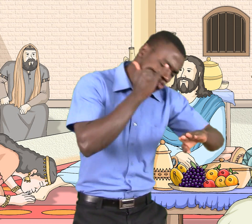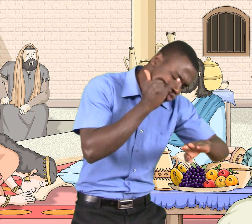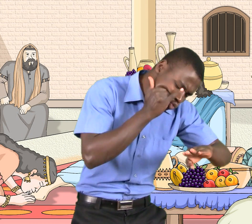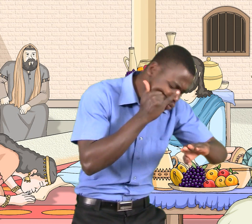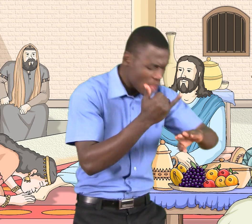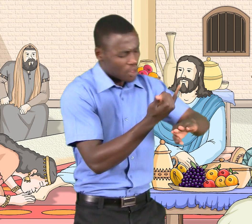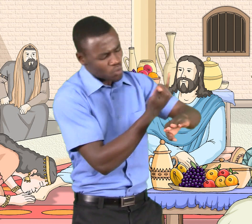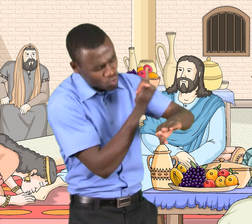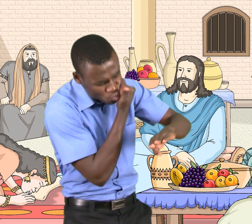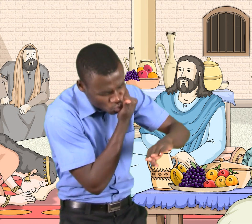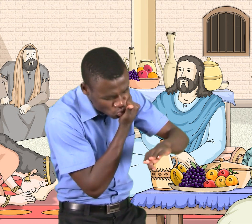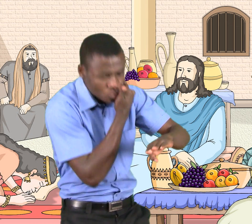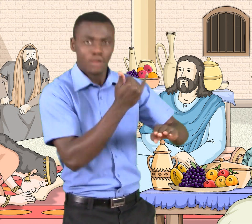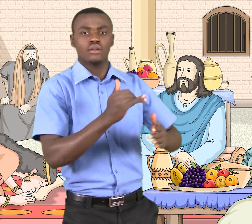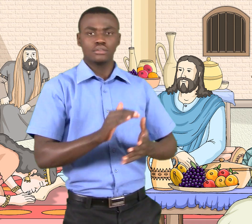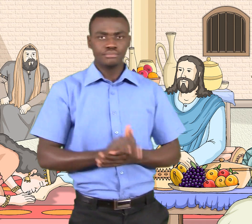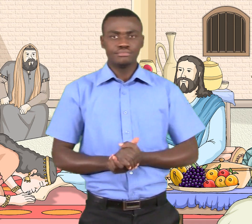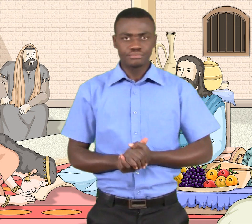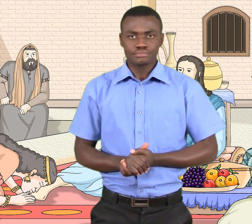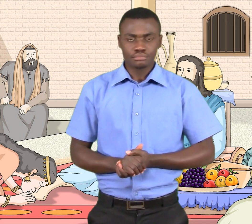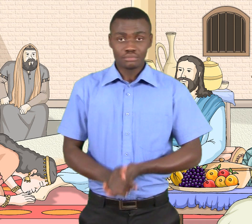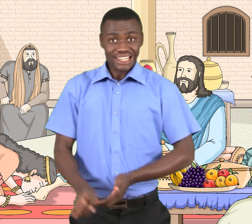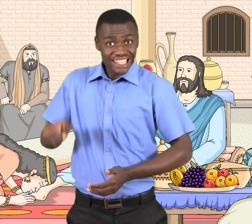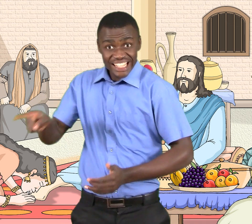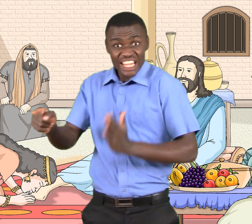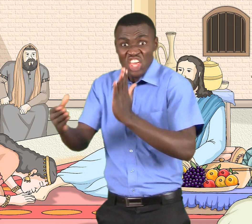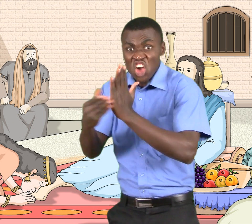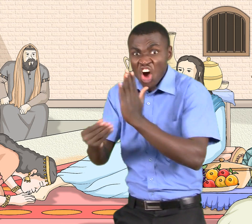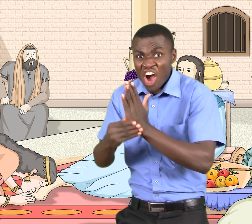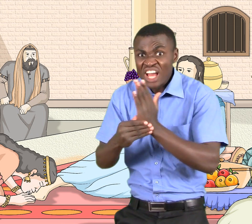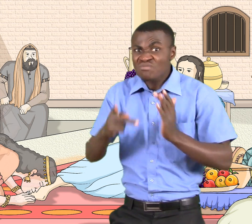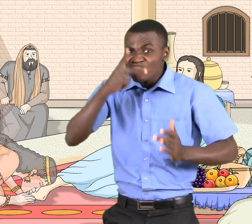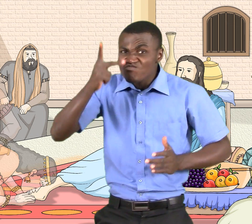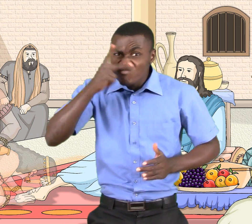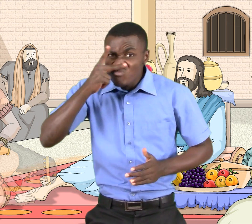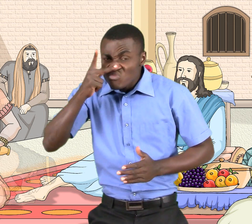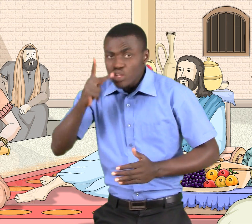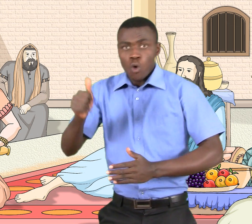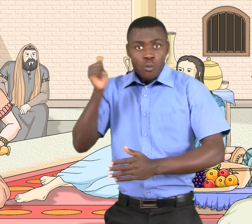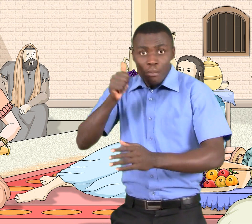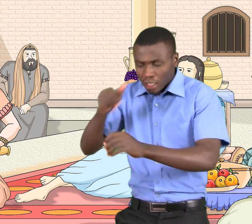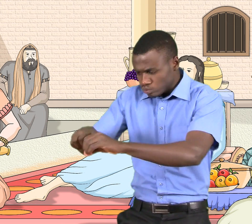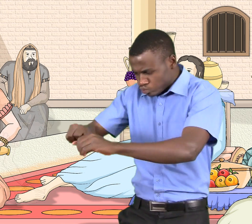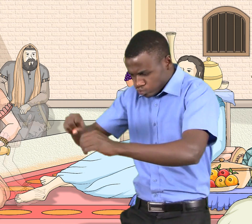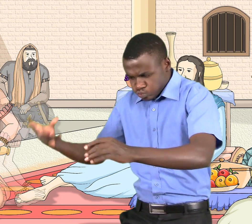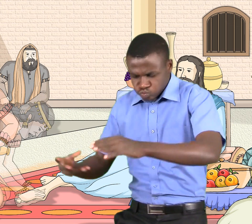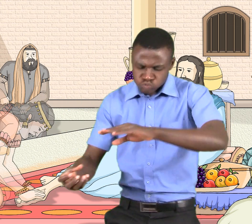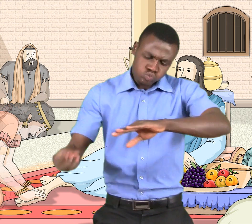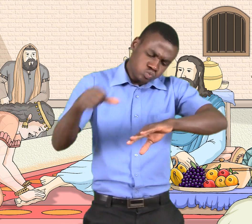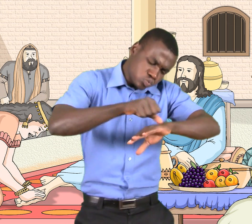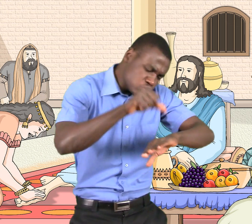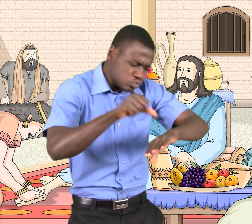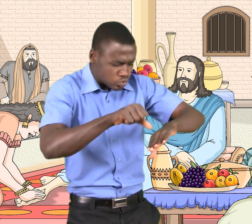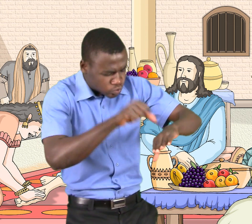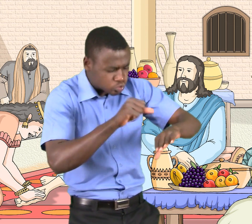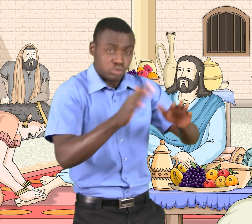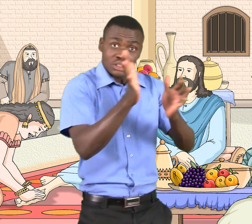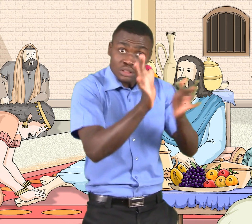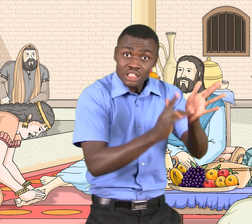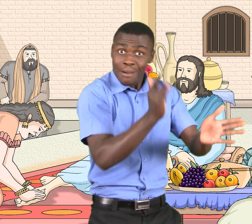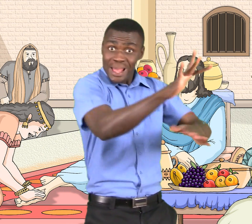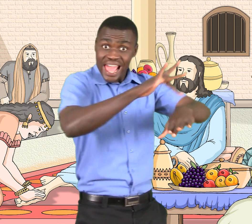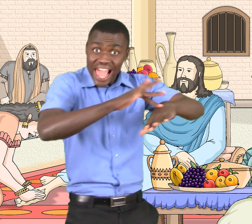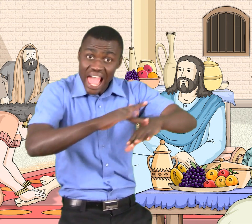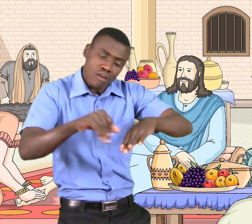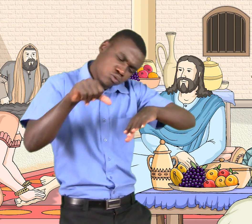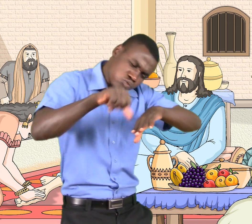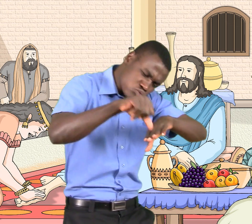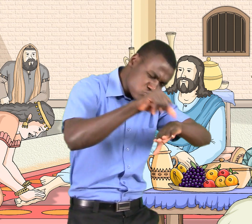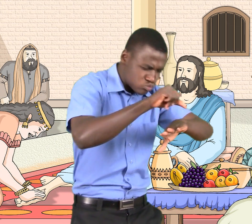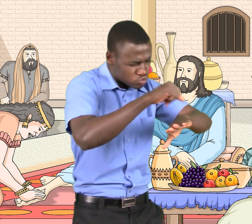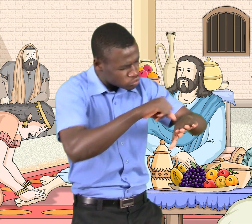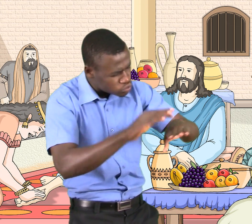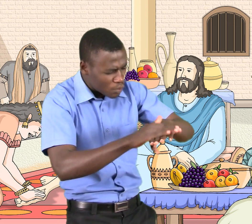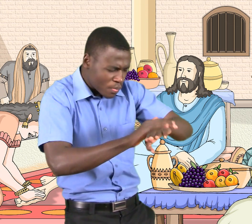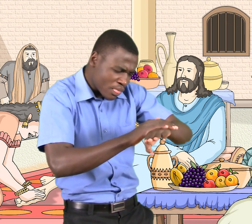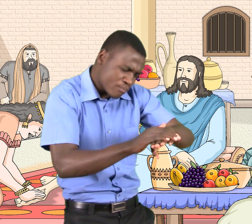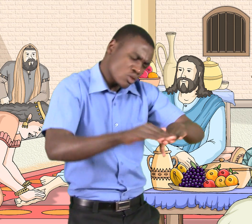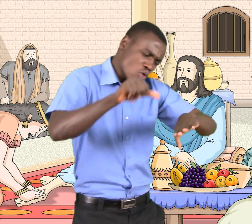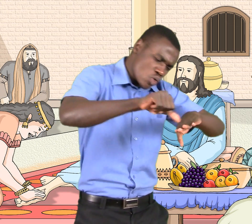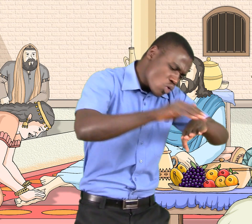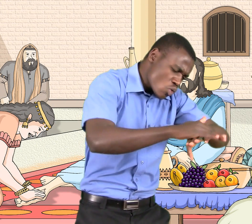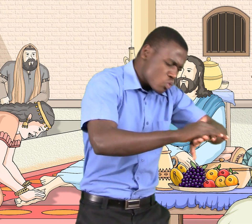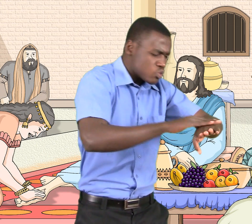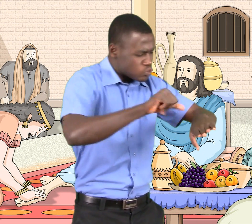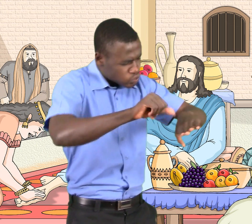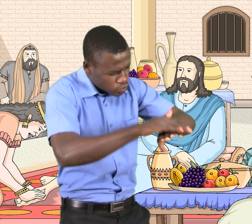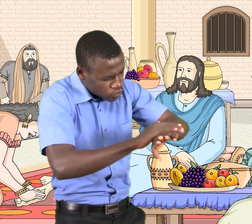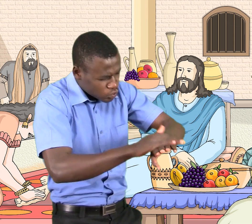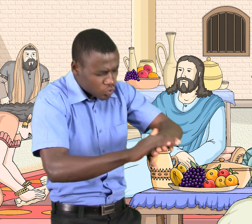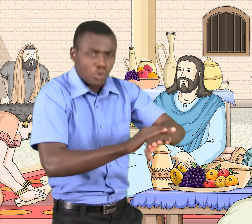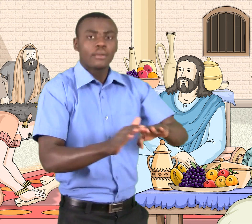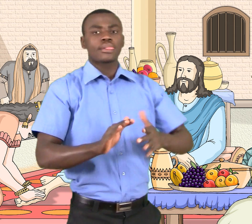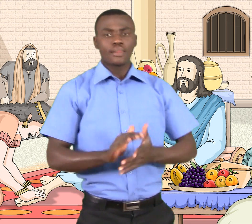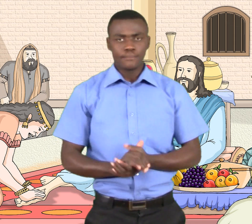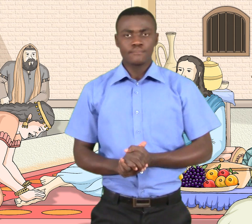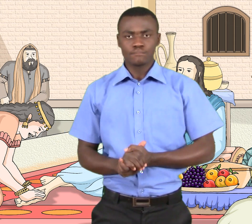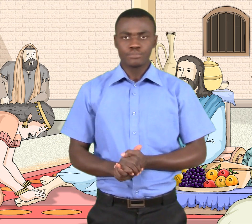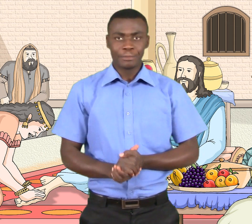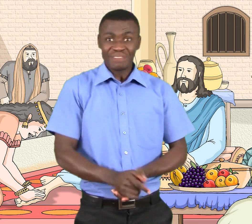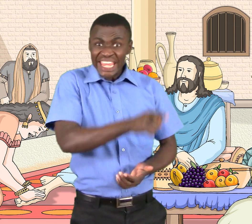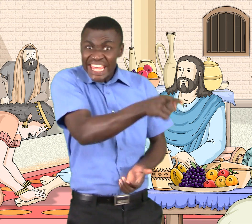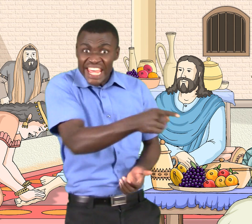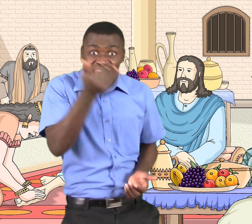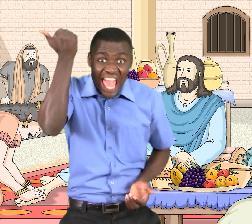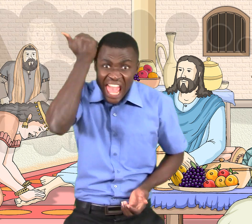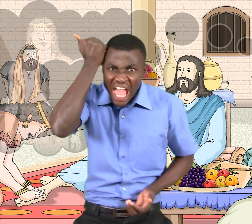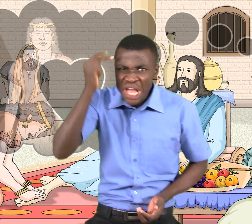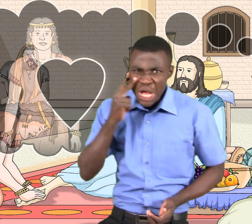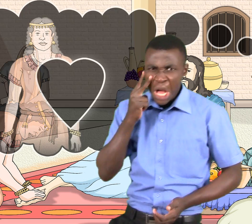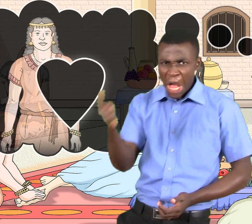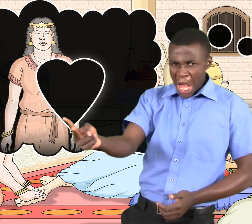Then she kissed His feet and anointed them with the perfume.